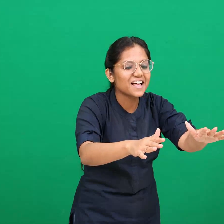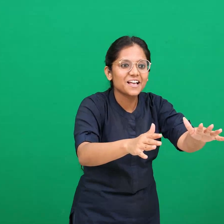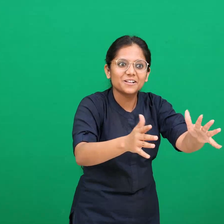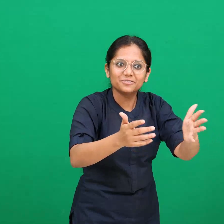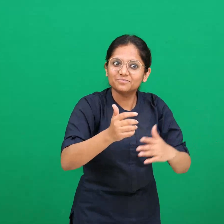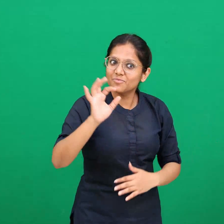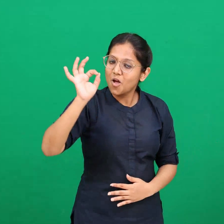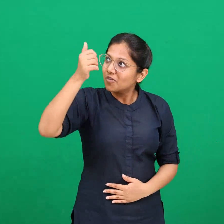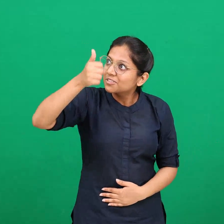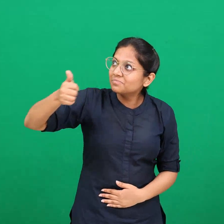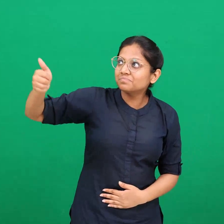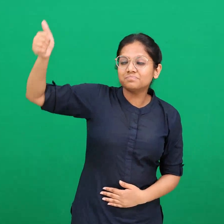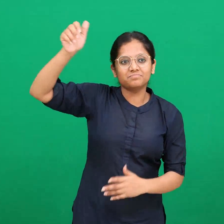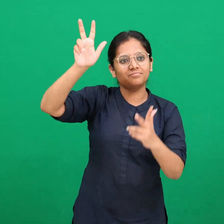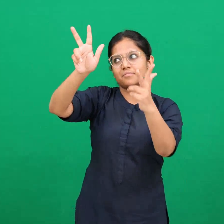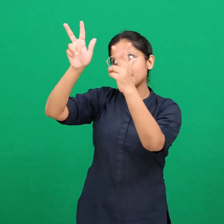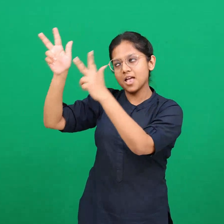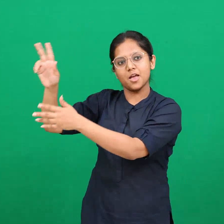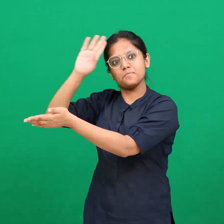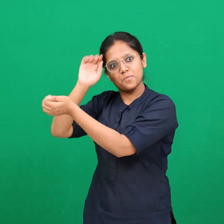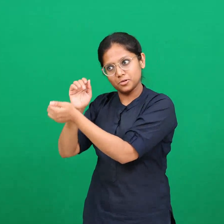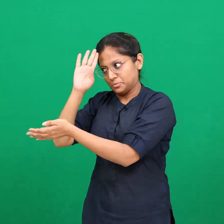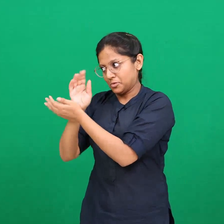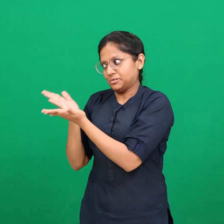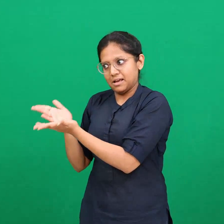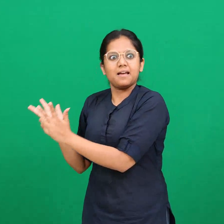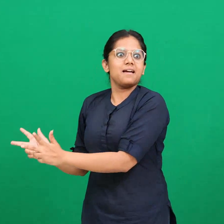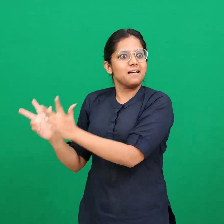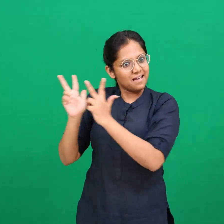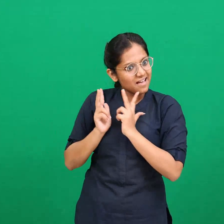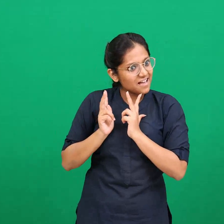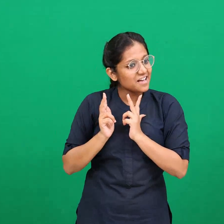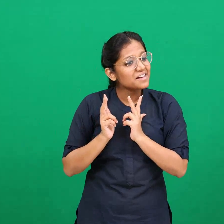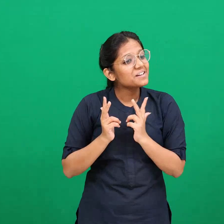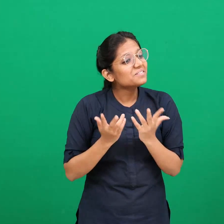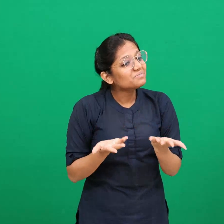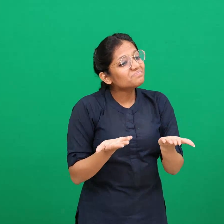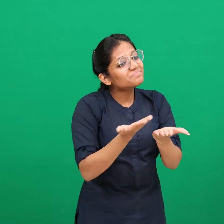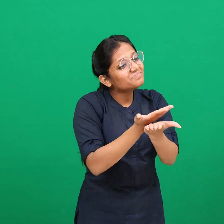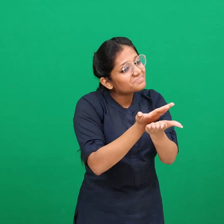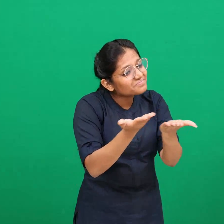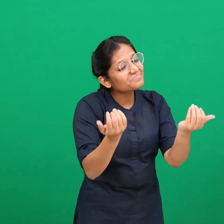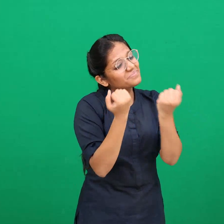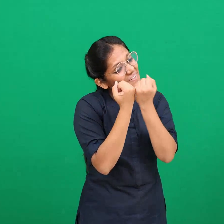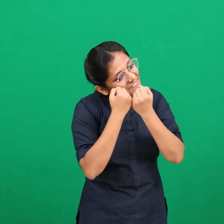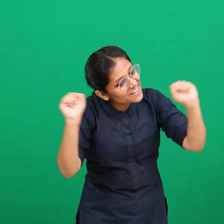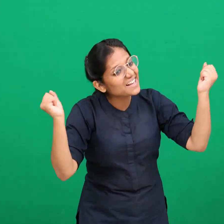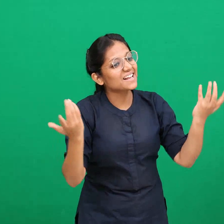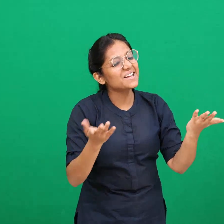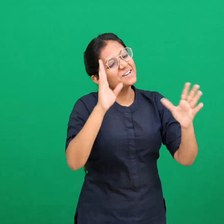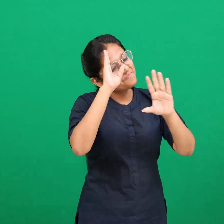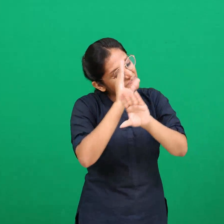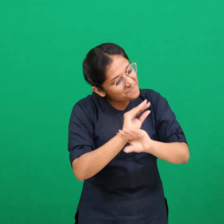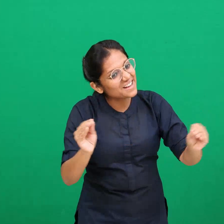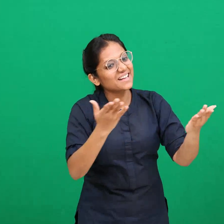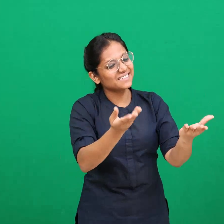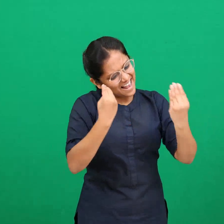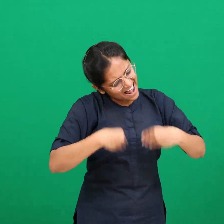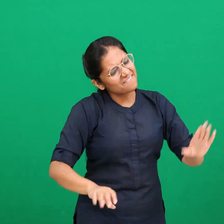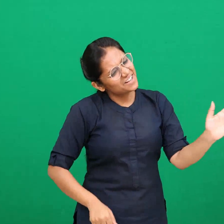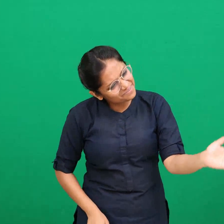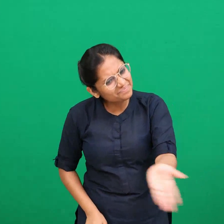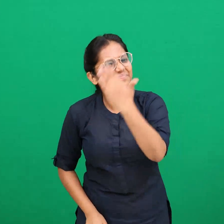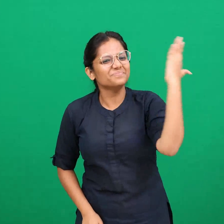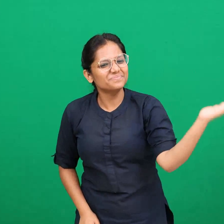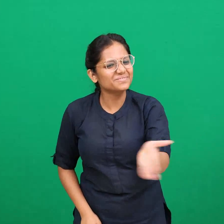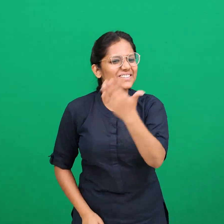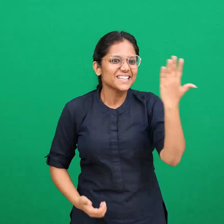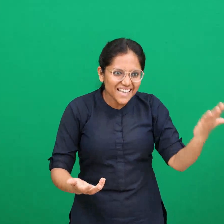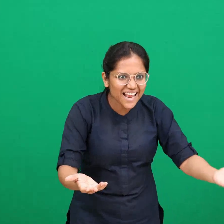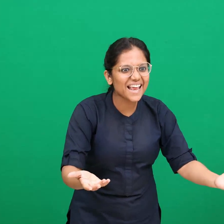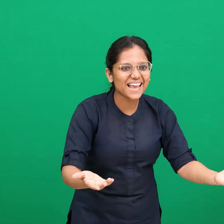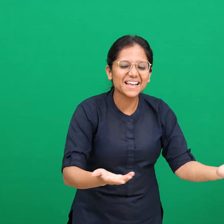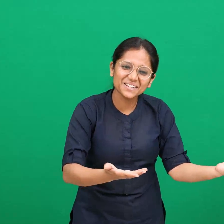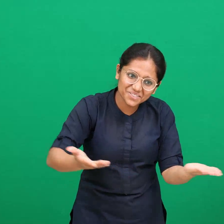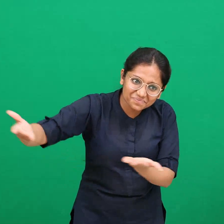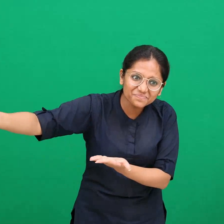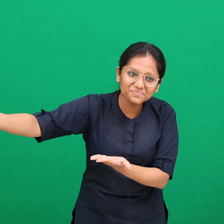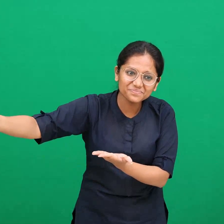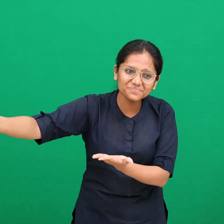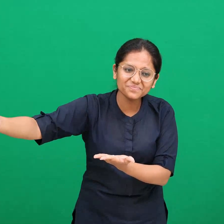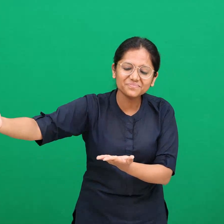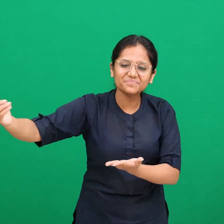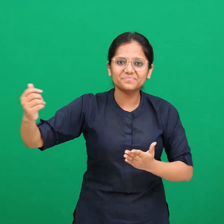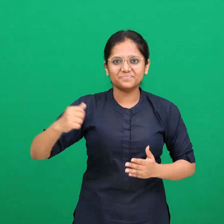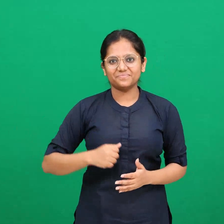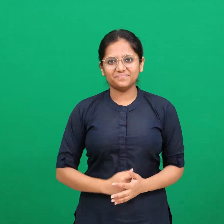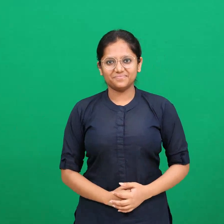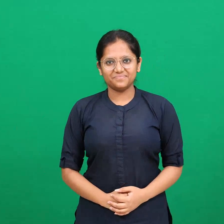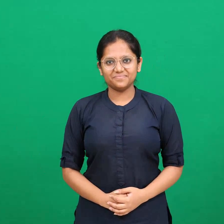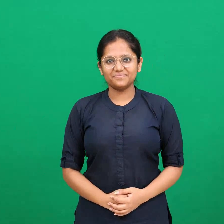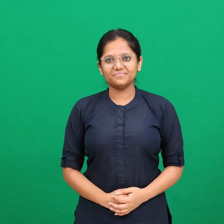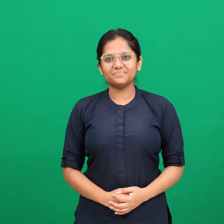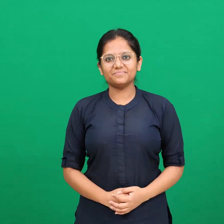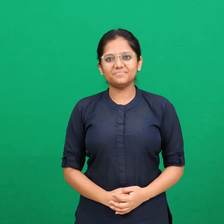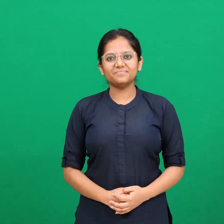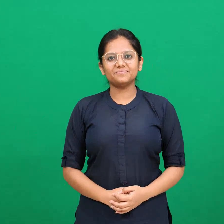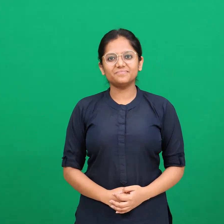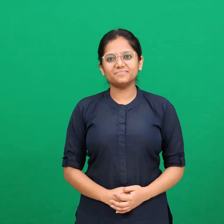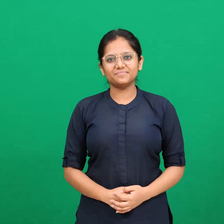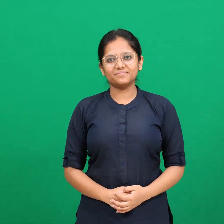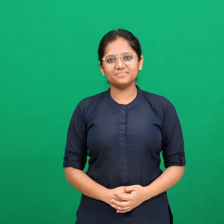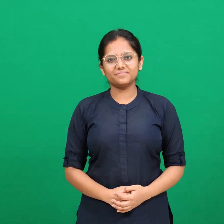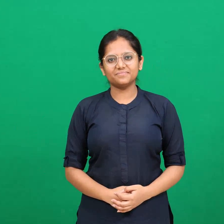Now you may go on your way in peace."